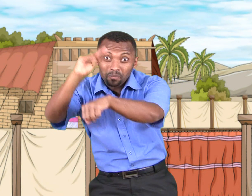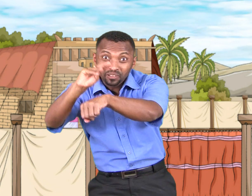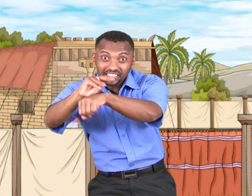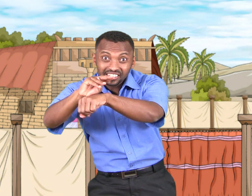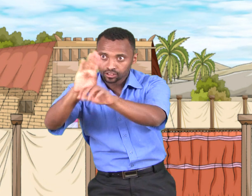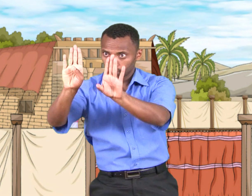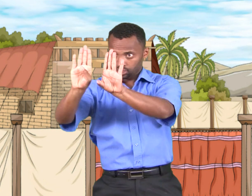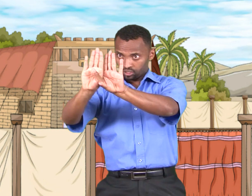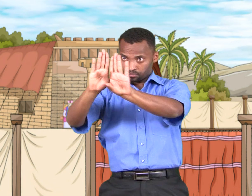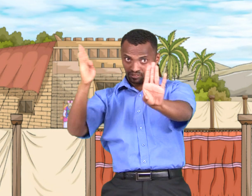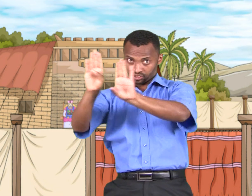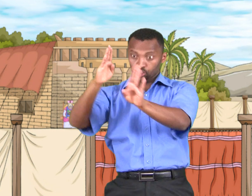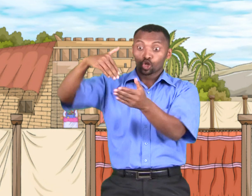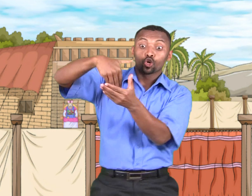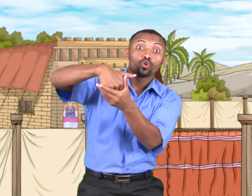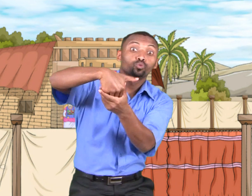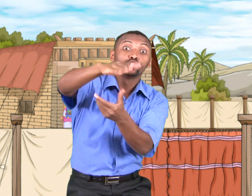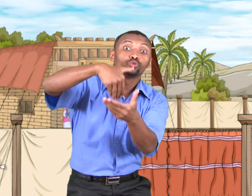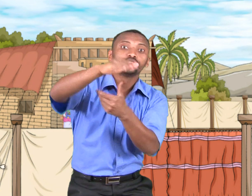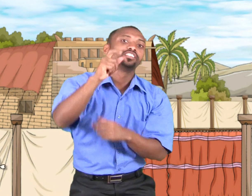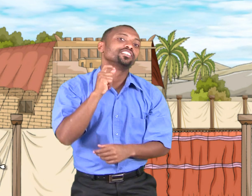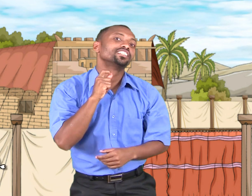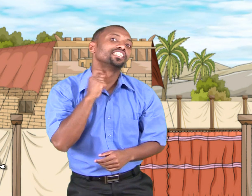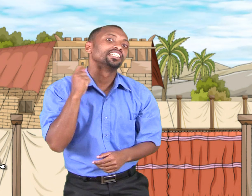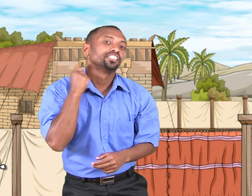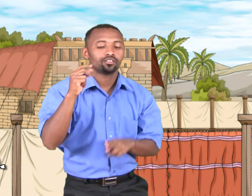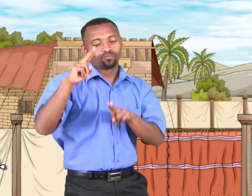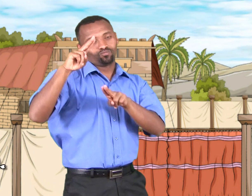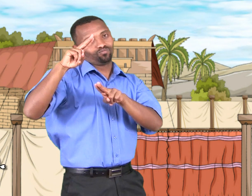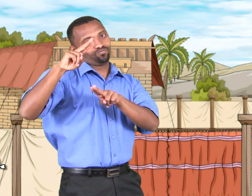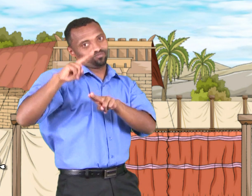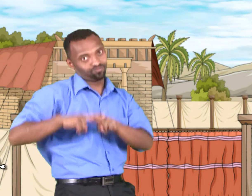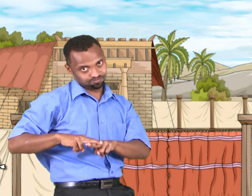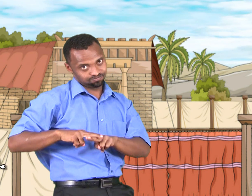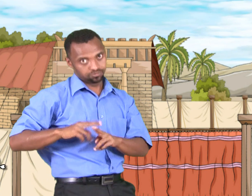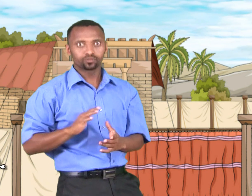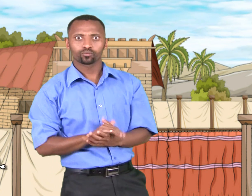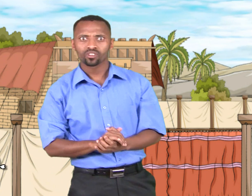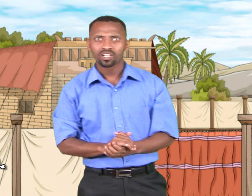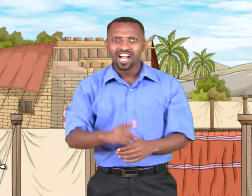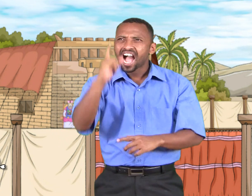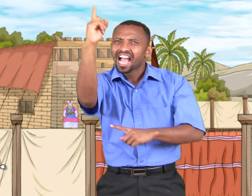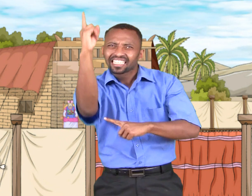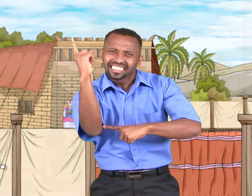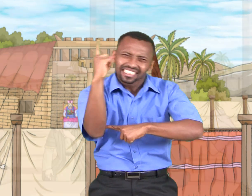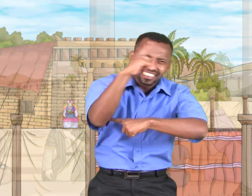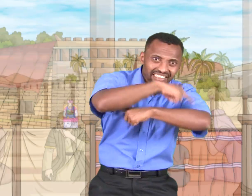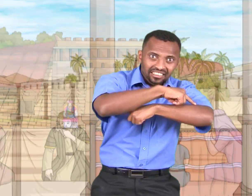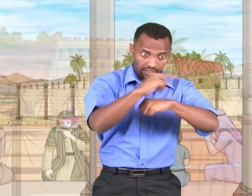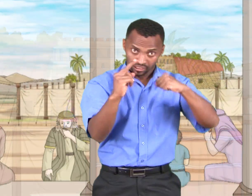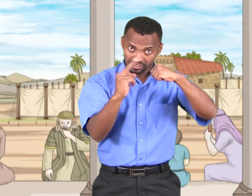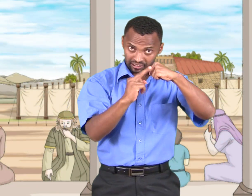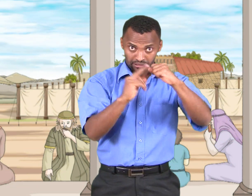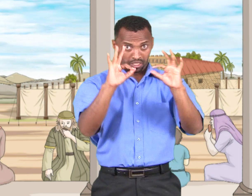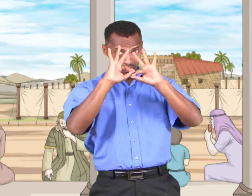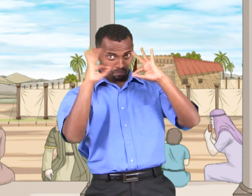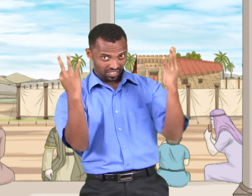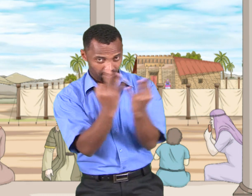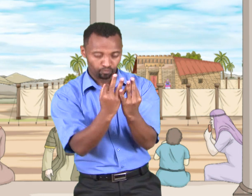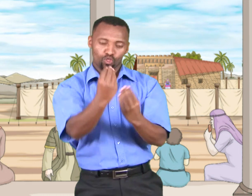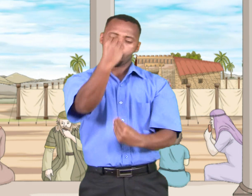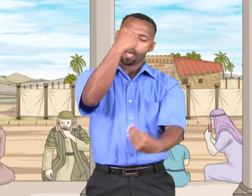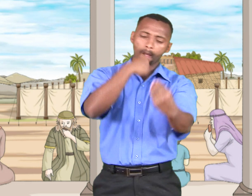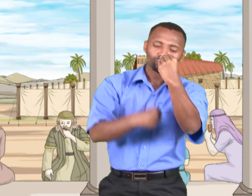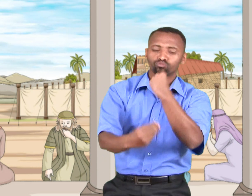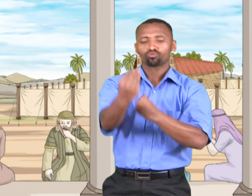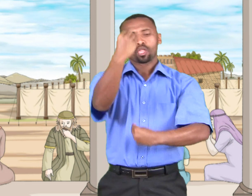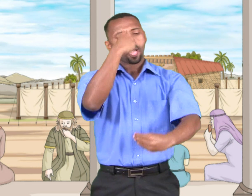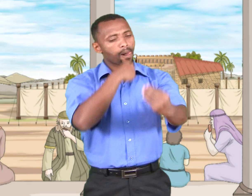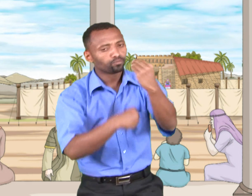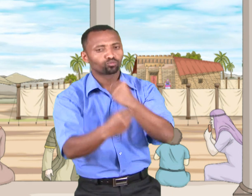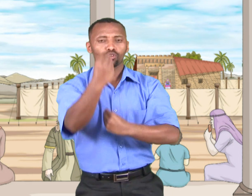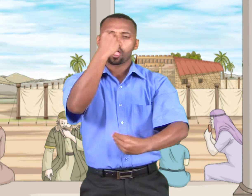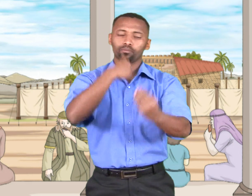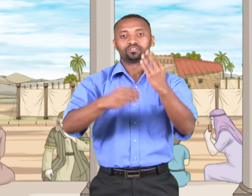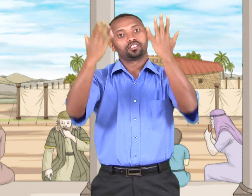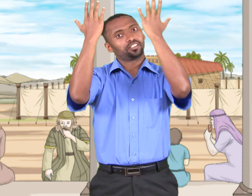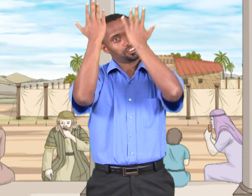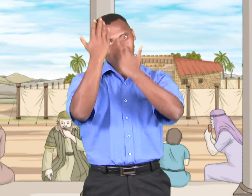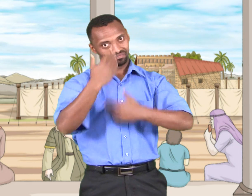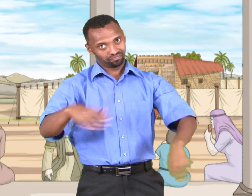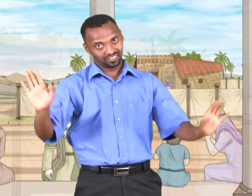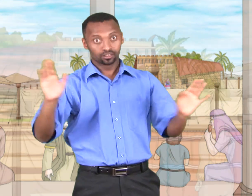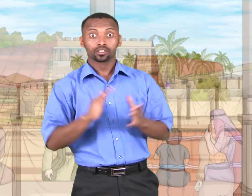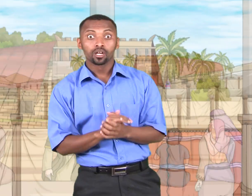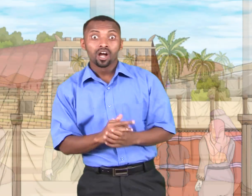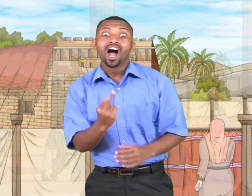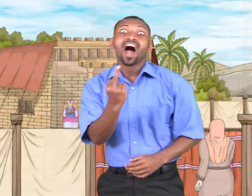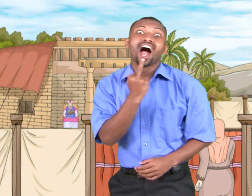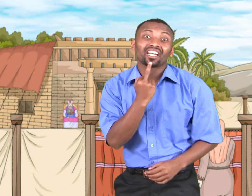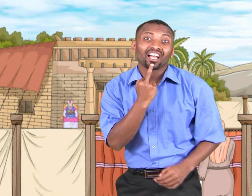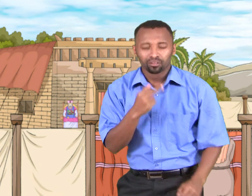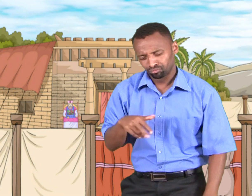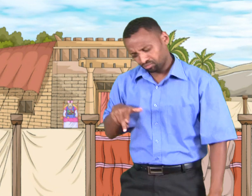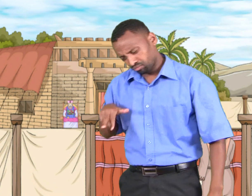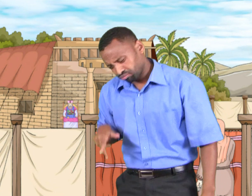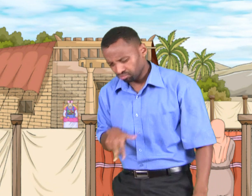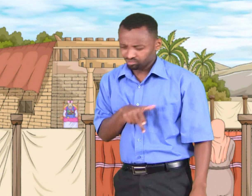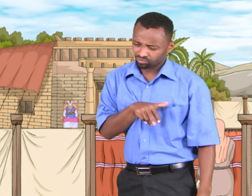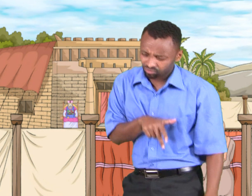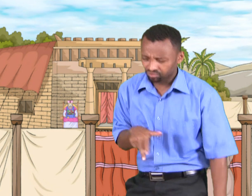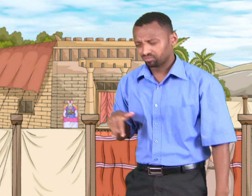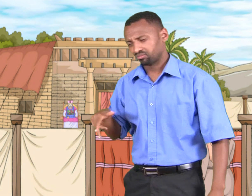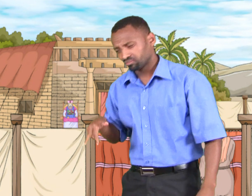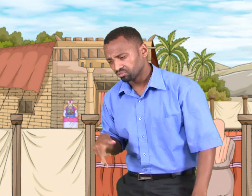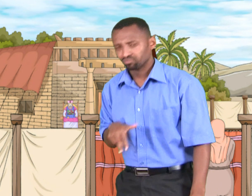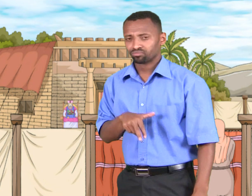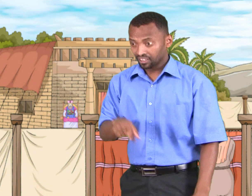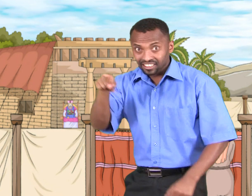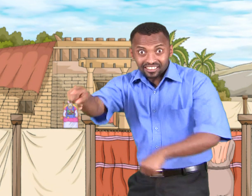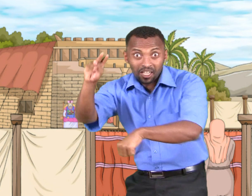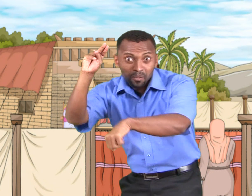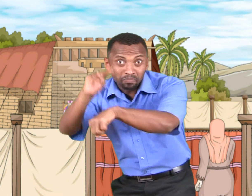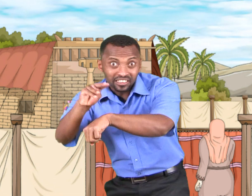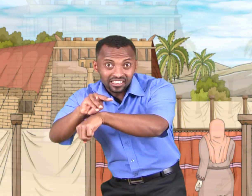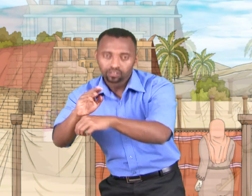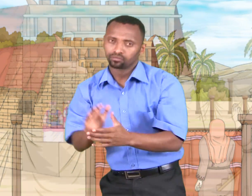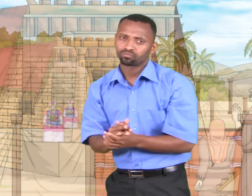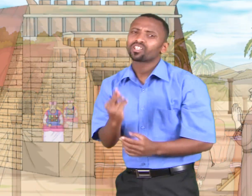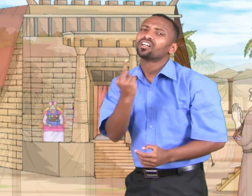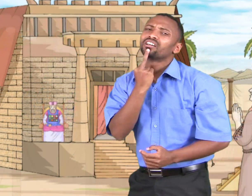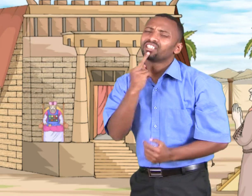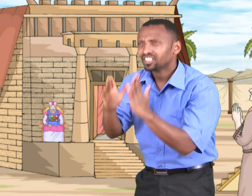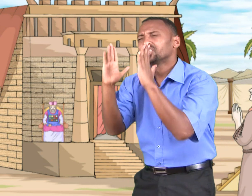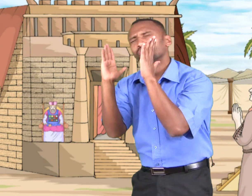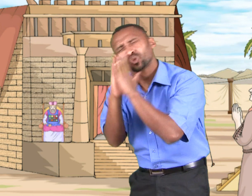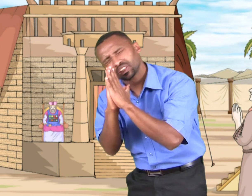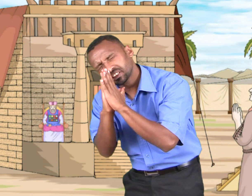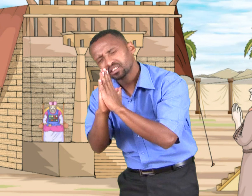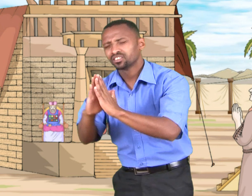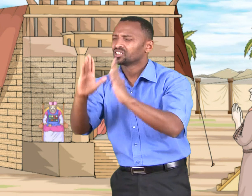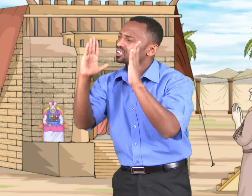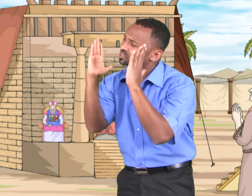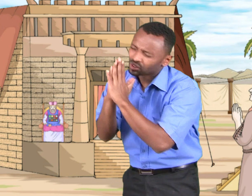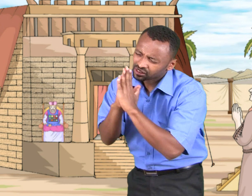Now Eli the priest was sitting on a chair by the doorpost of the temple of the LORD.